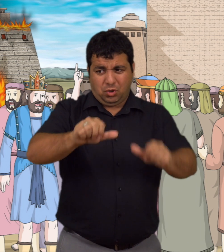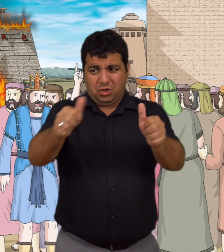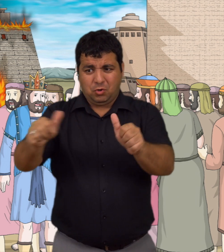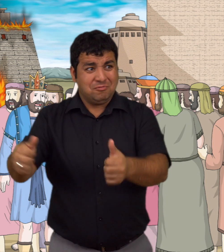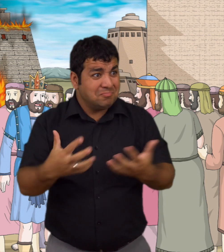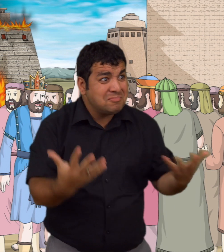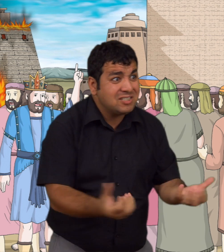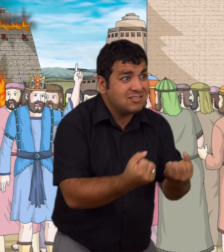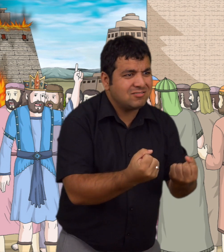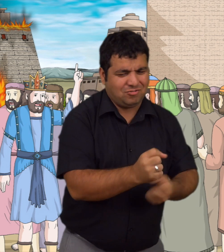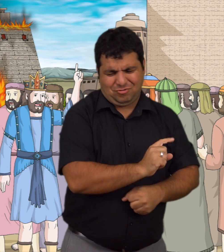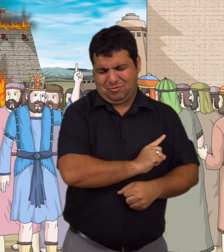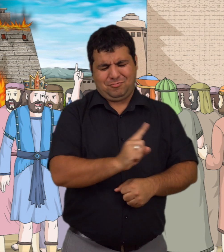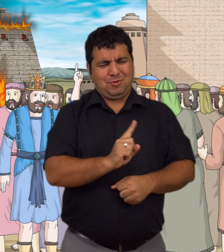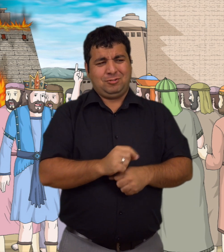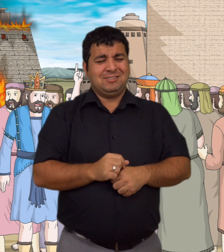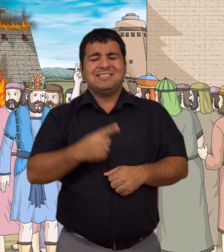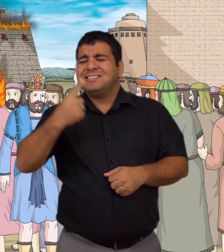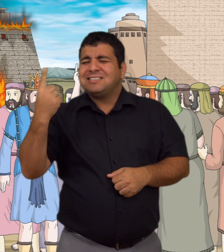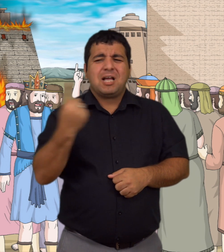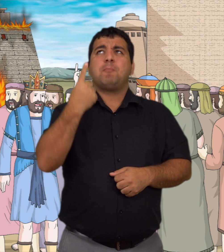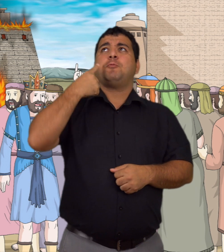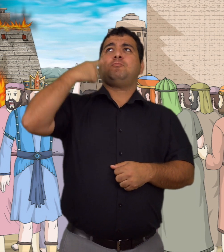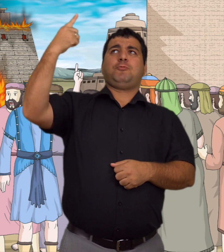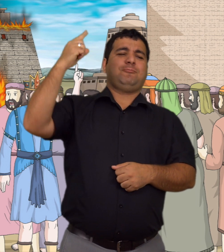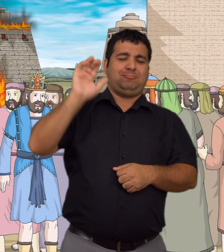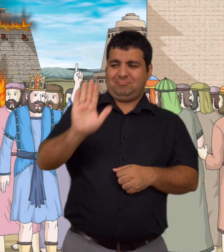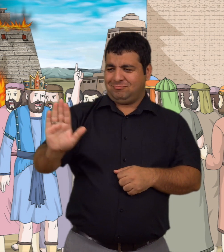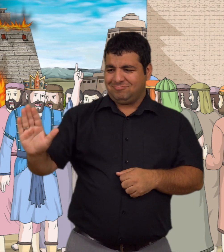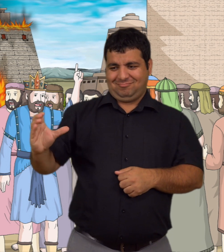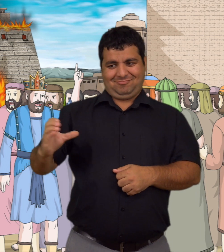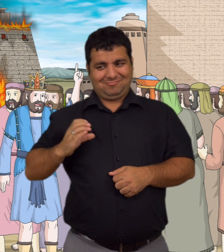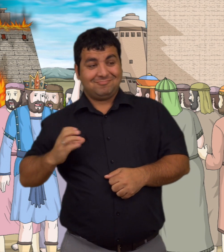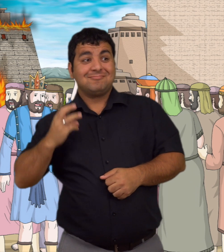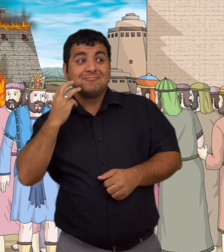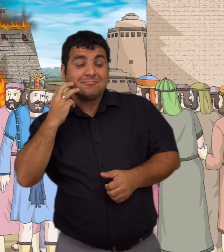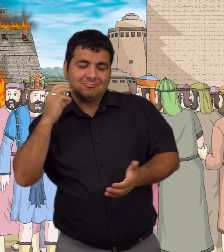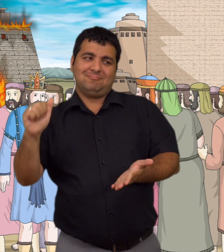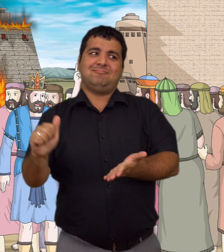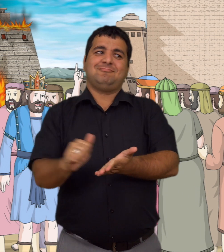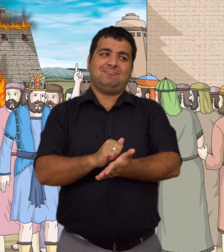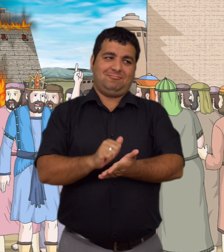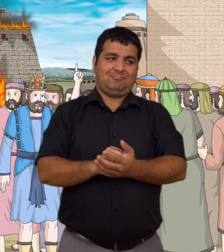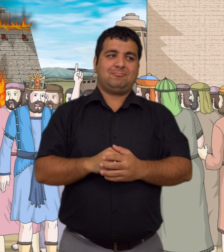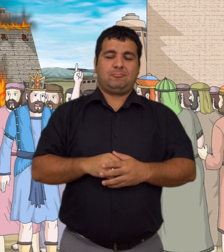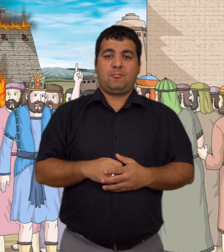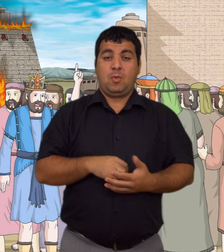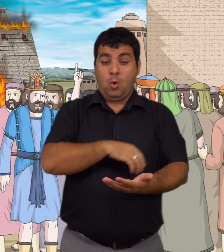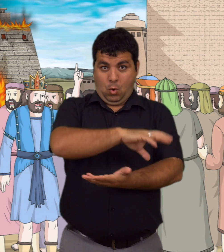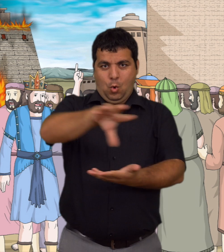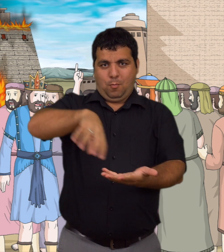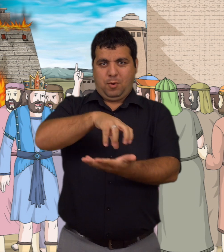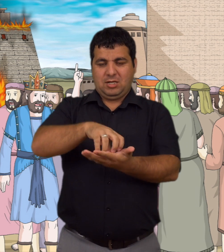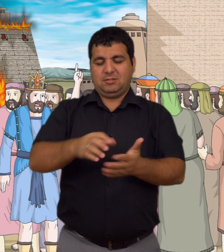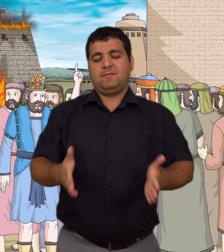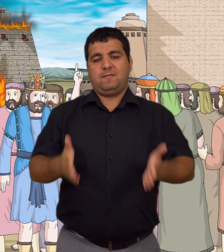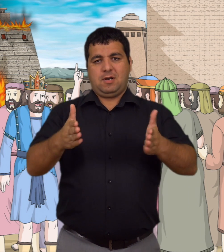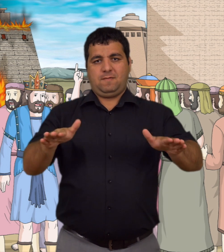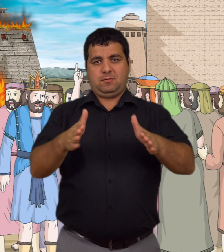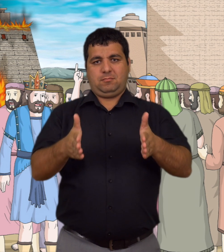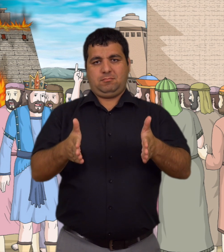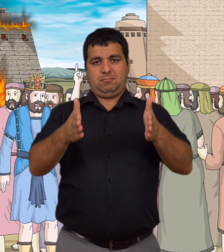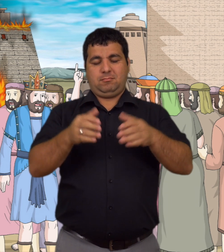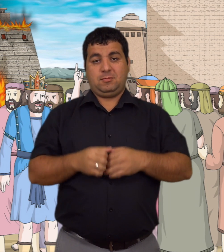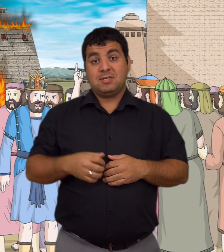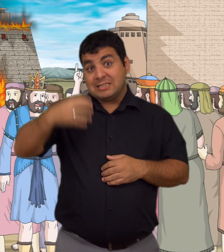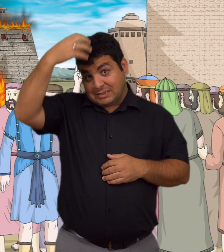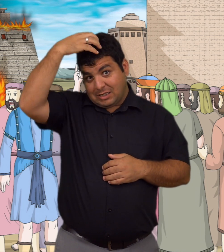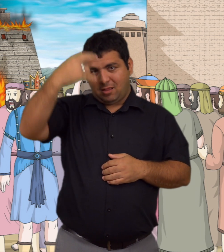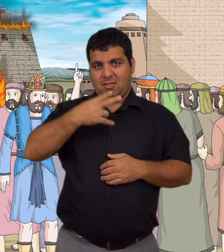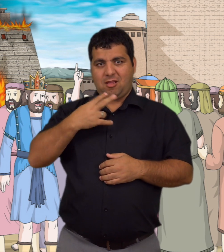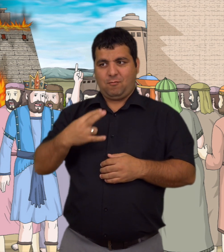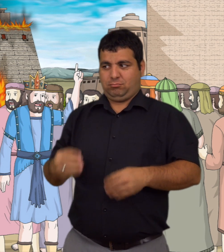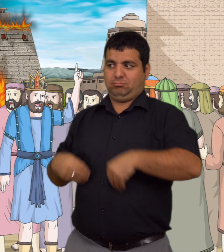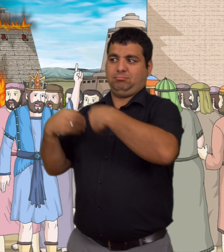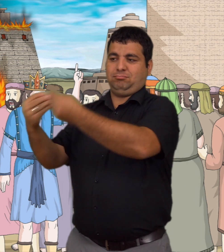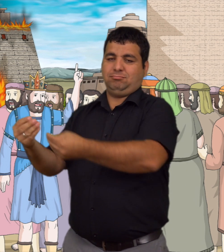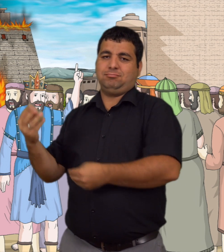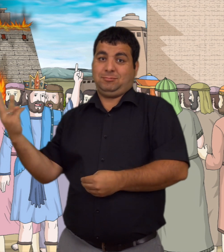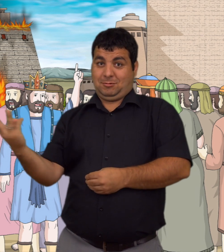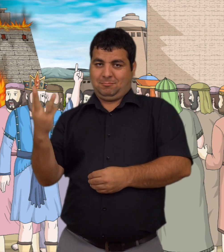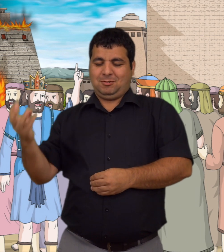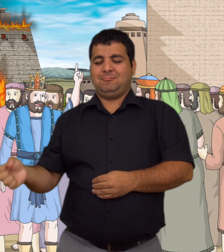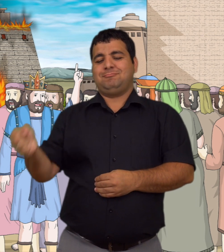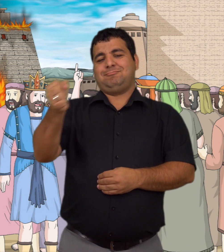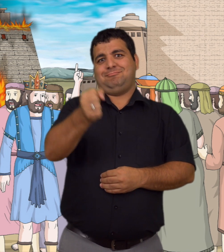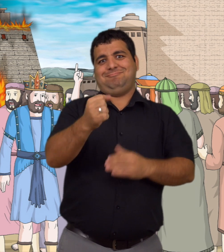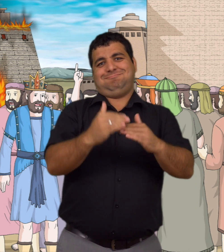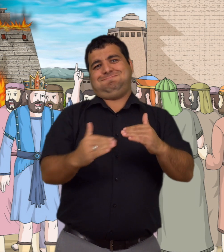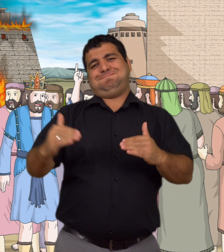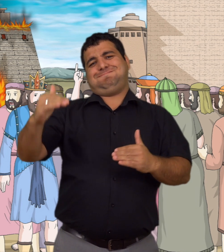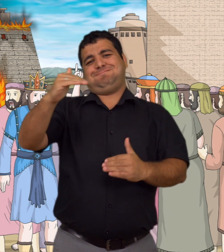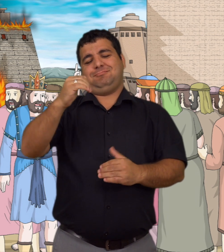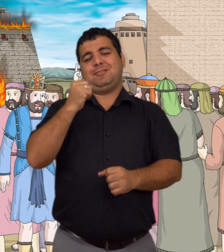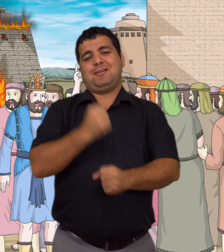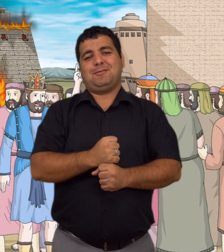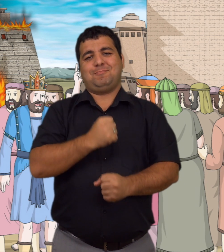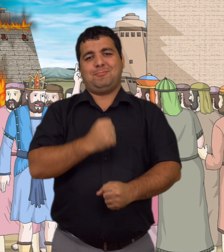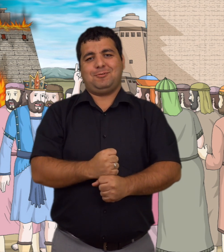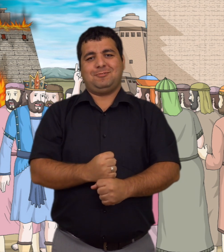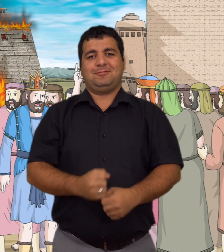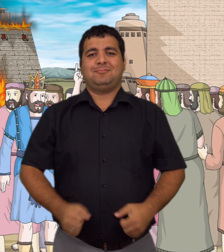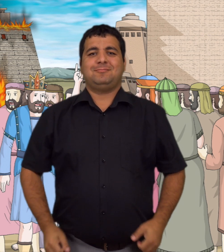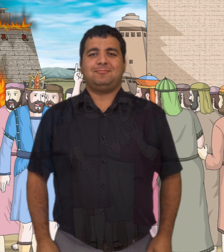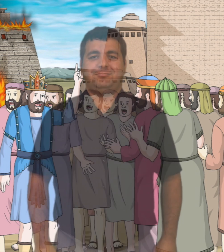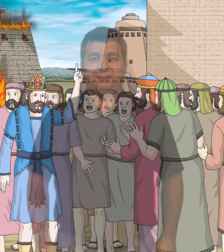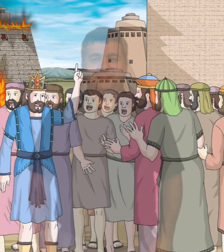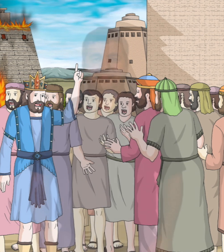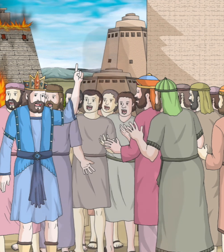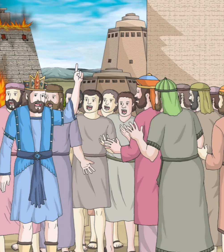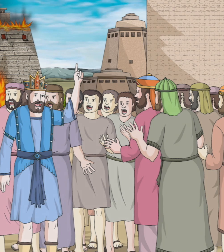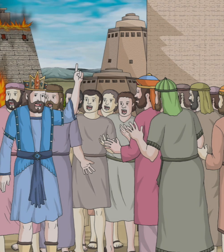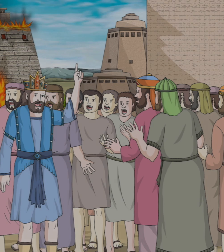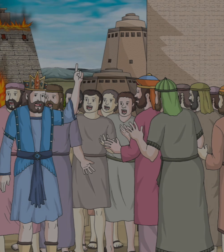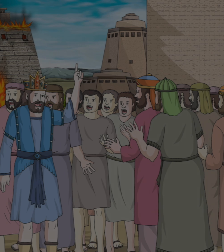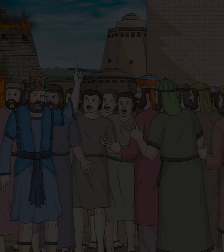For there is no other god who can deliver in this way.” Then the king promoted Shadrach, Meshach, and Abednego in the province of Babylon.